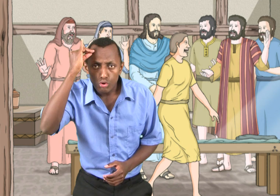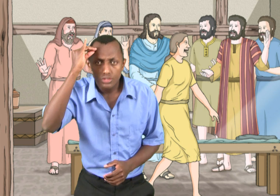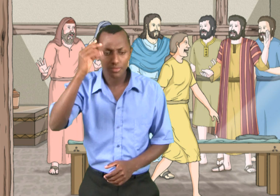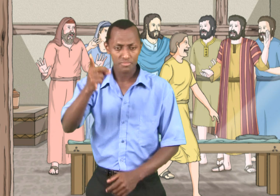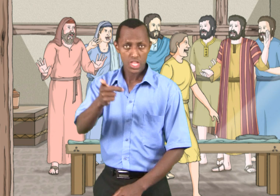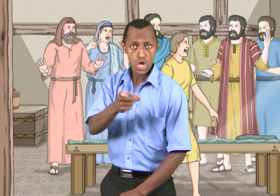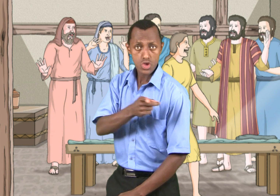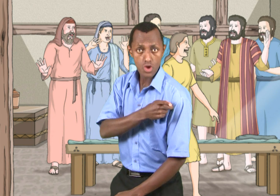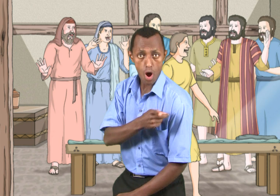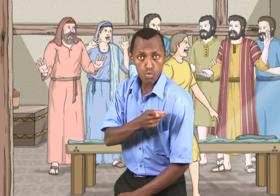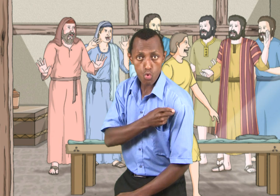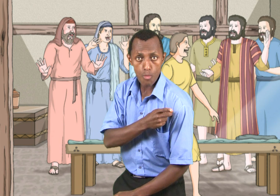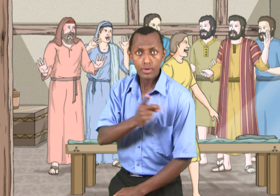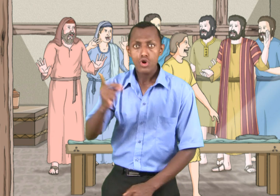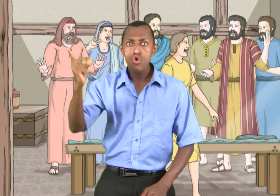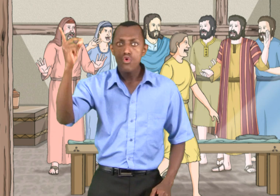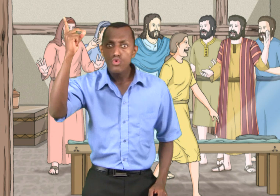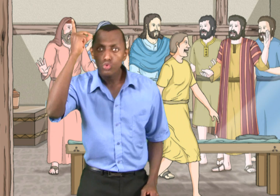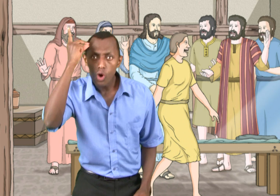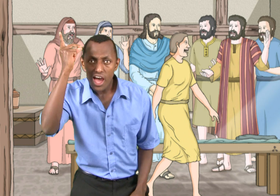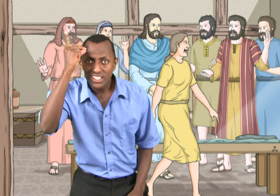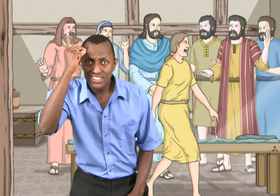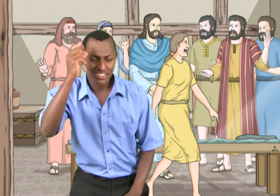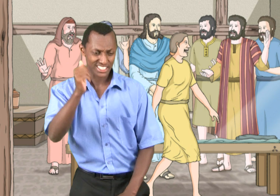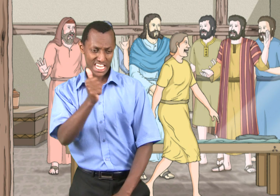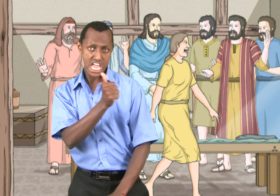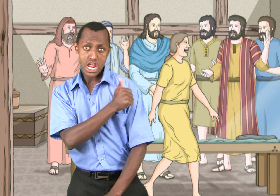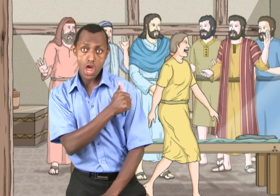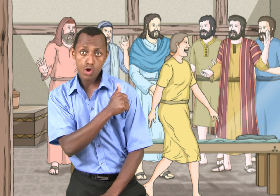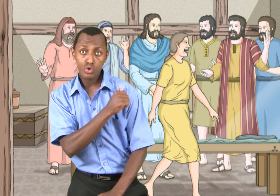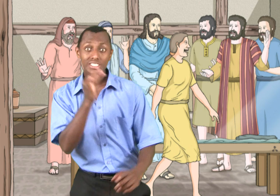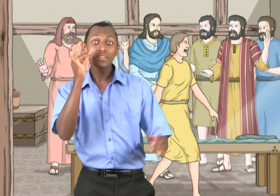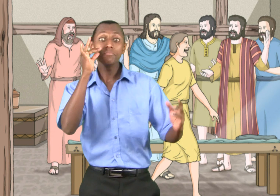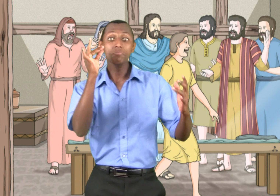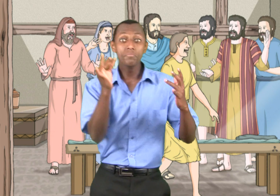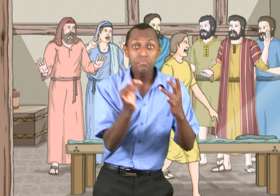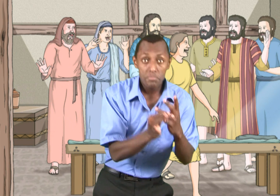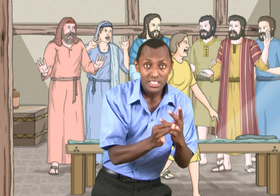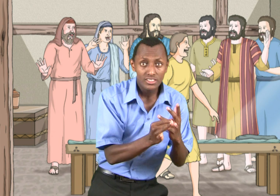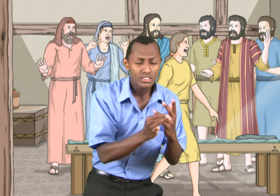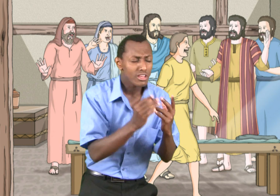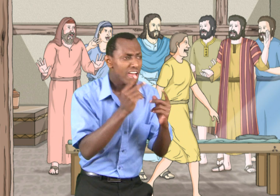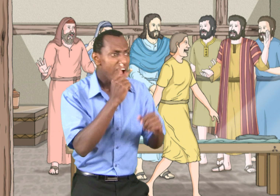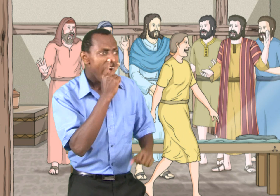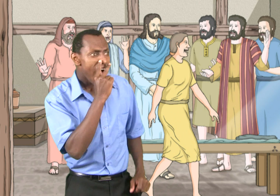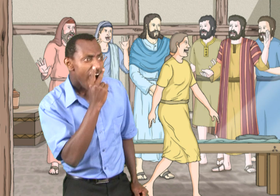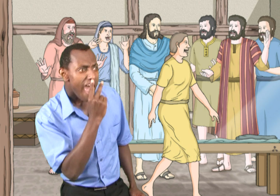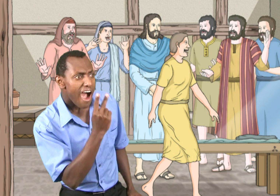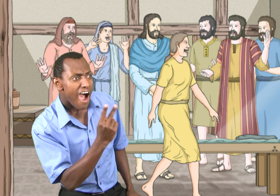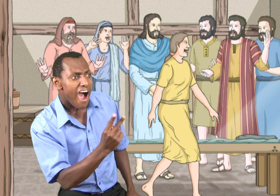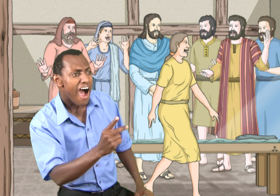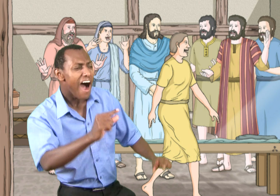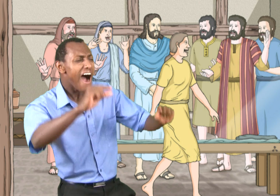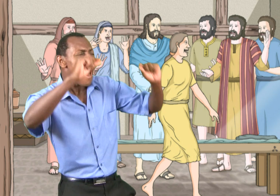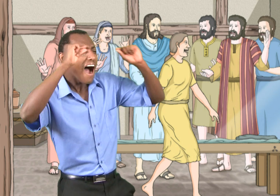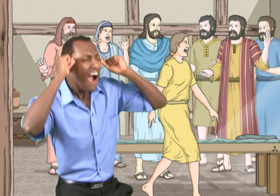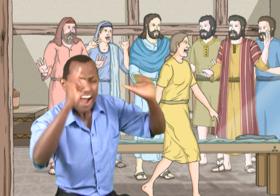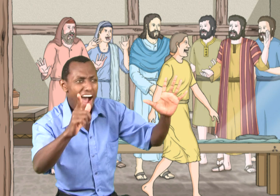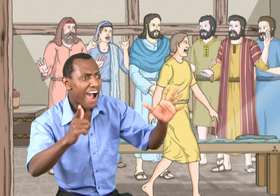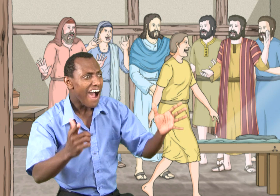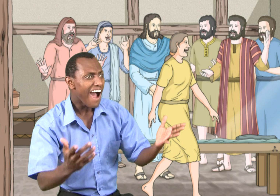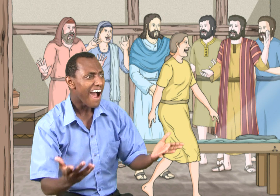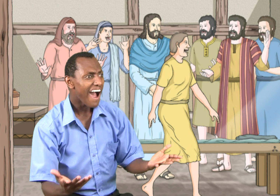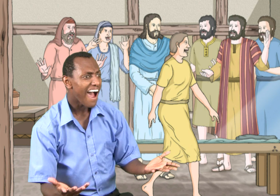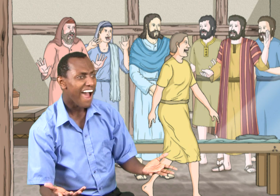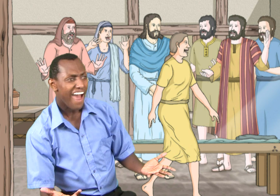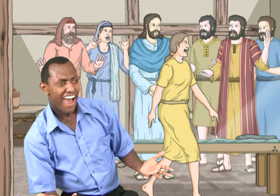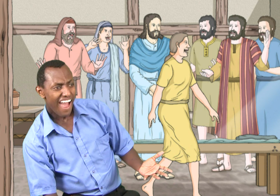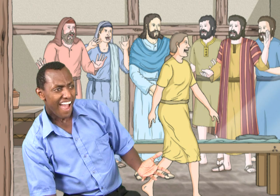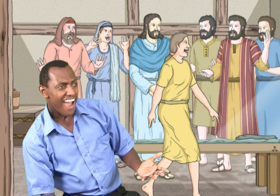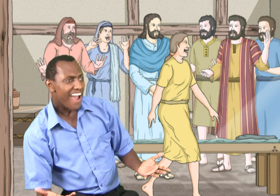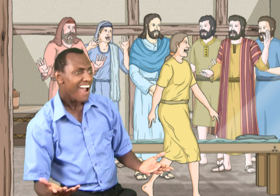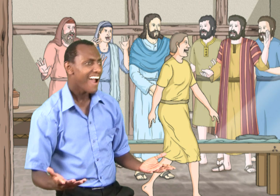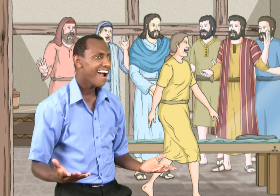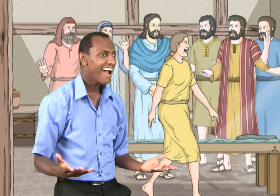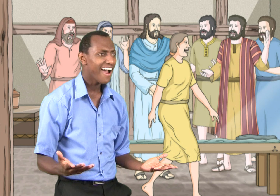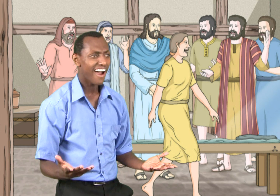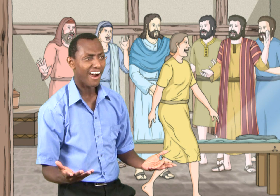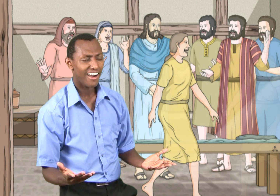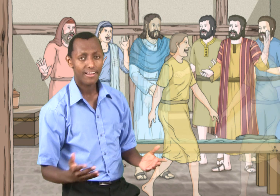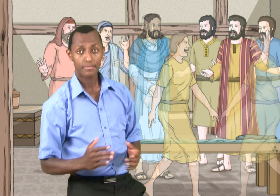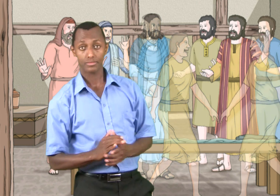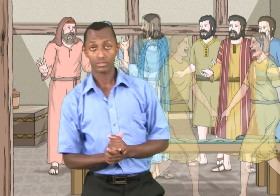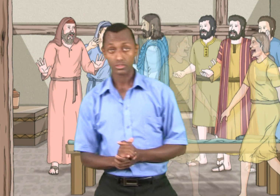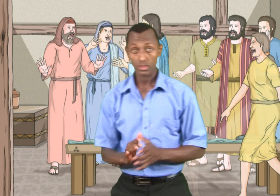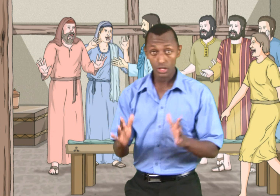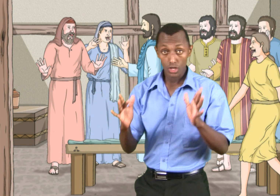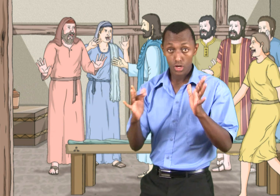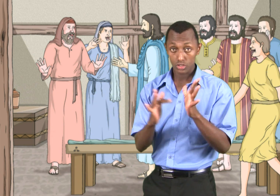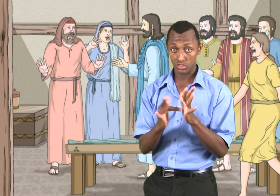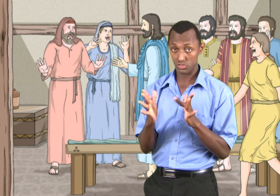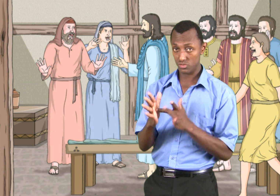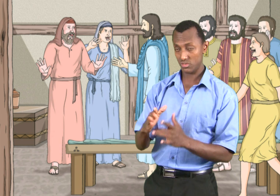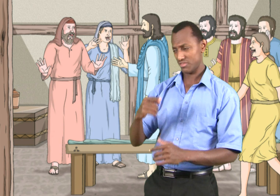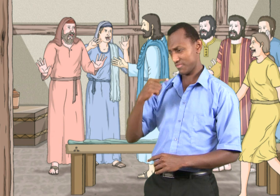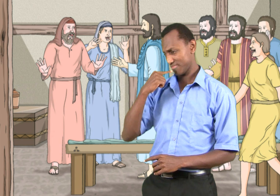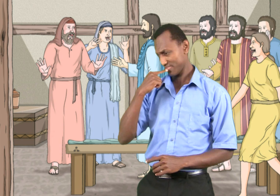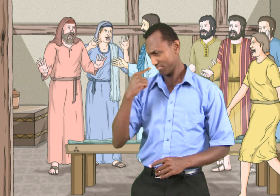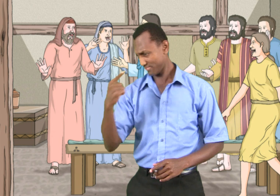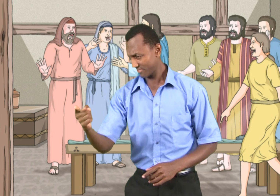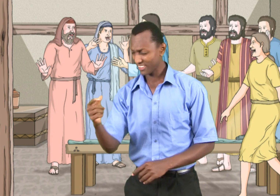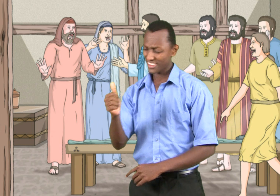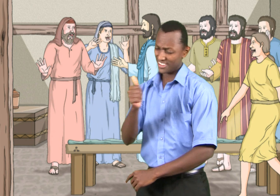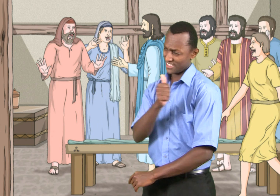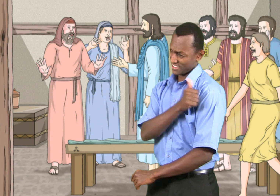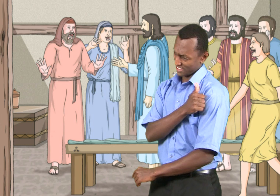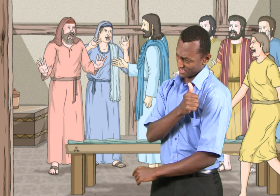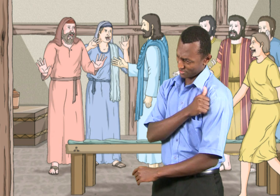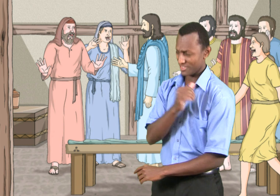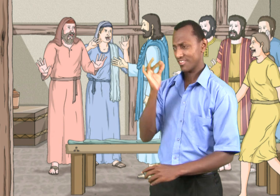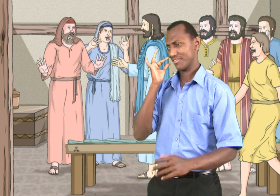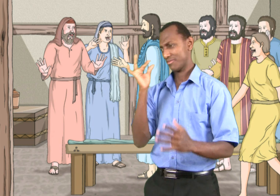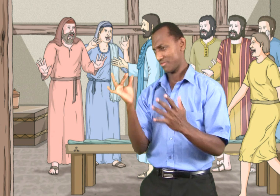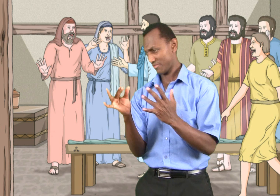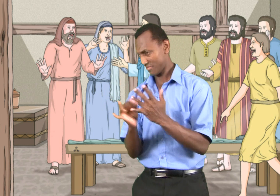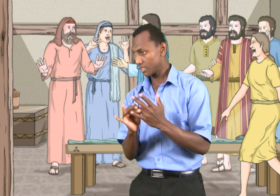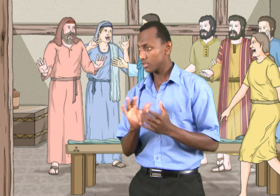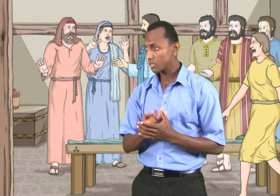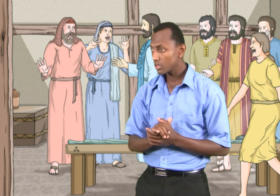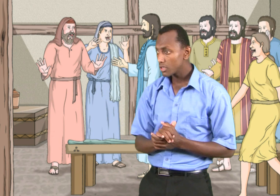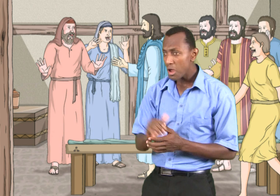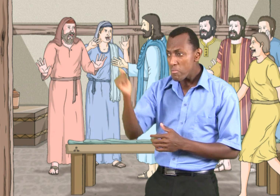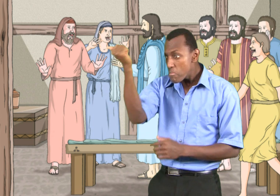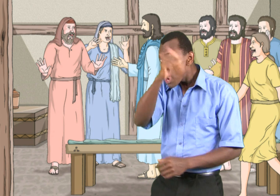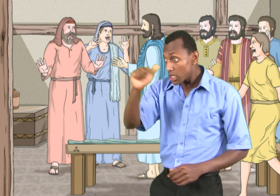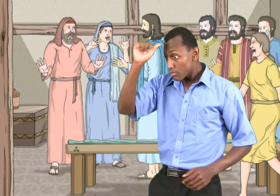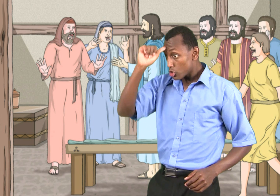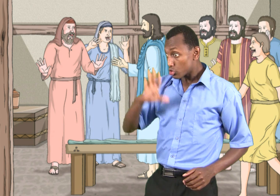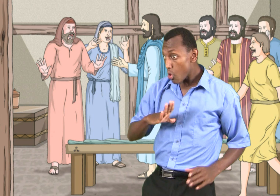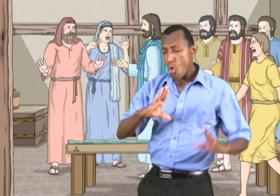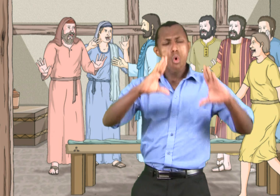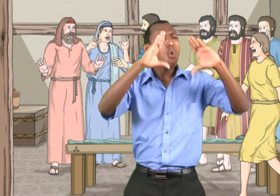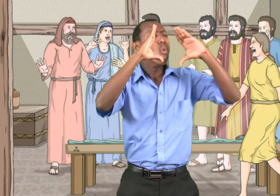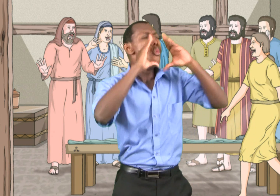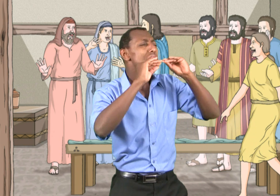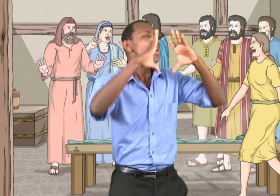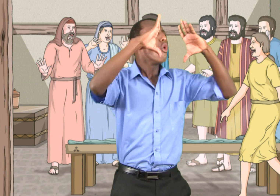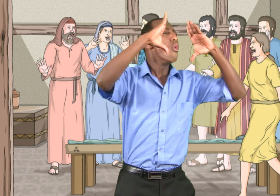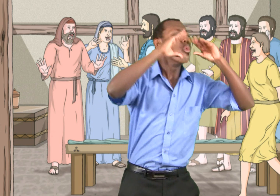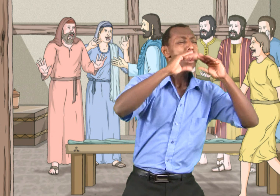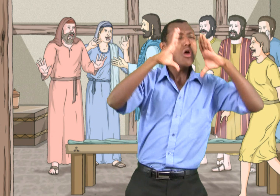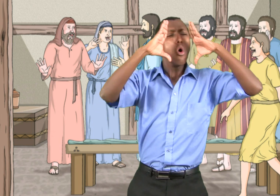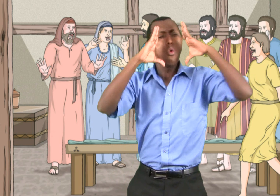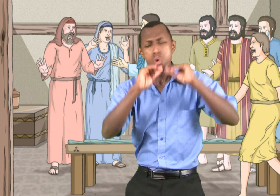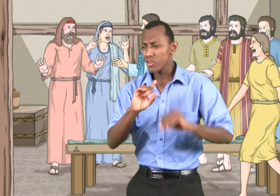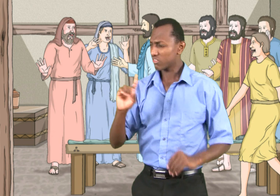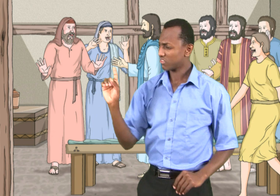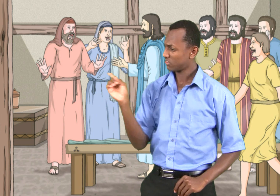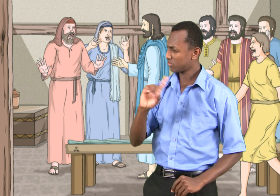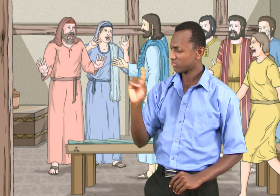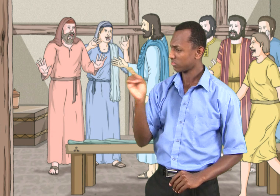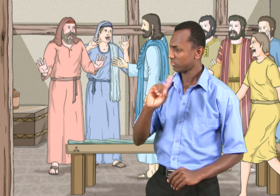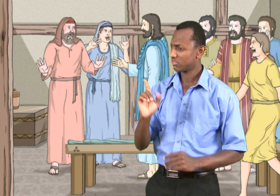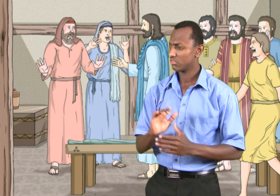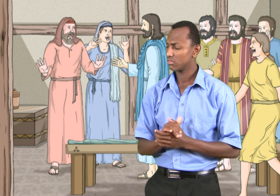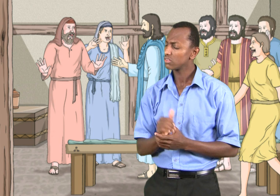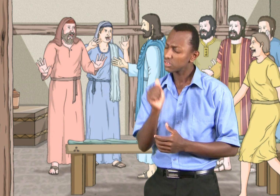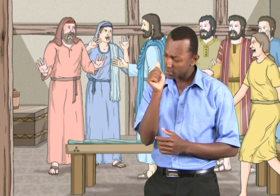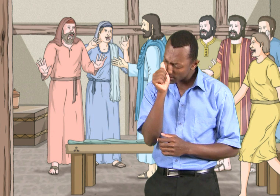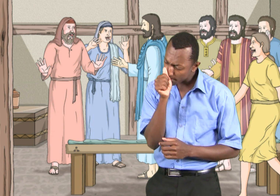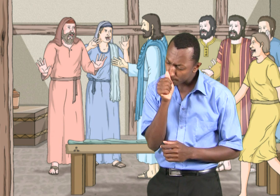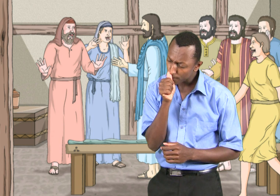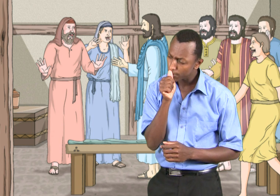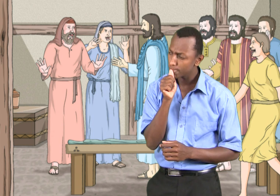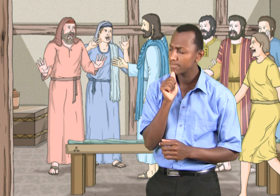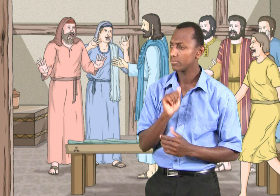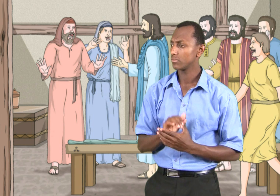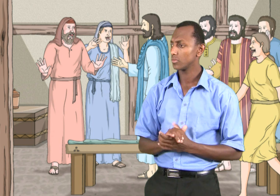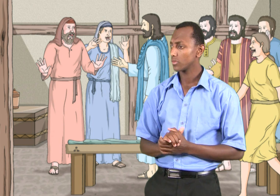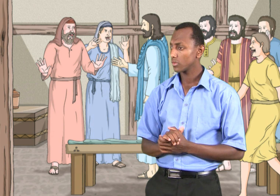She was twelve years old, and at once they were utterly astounded.